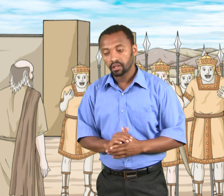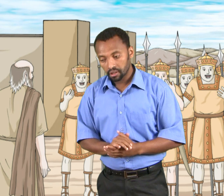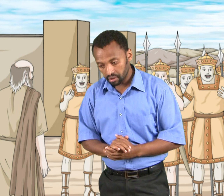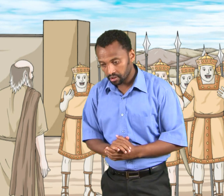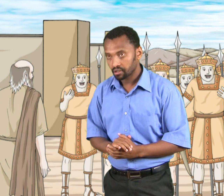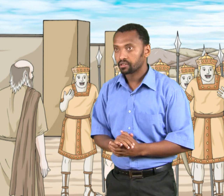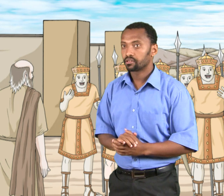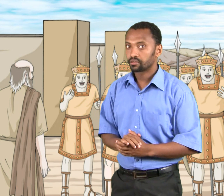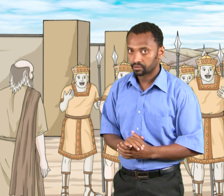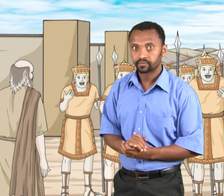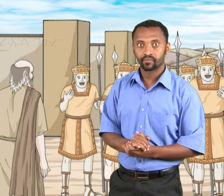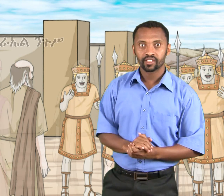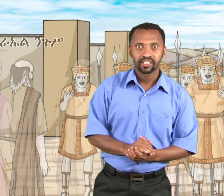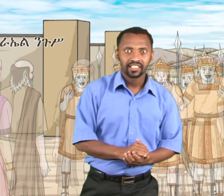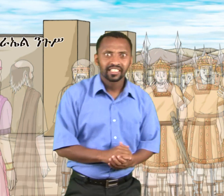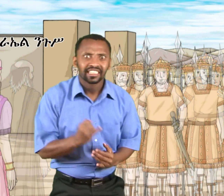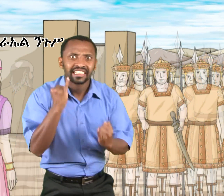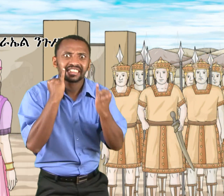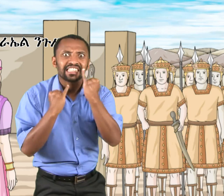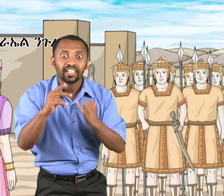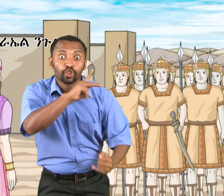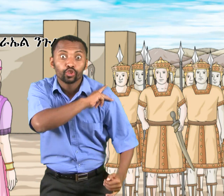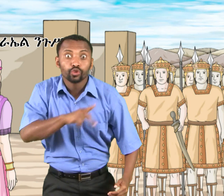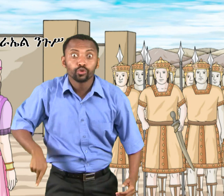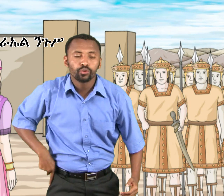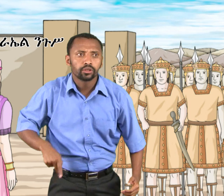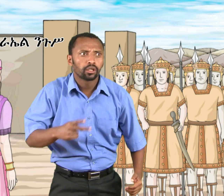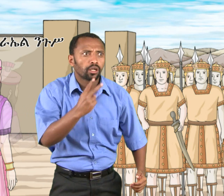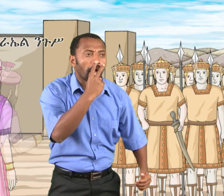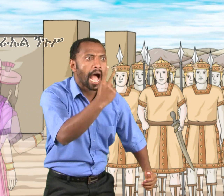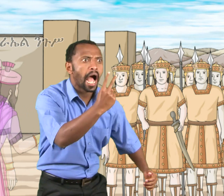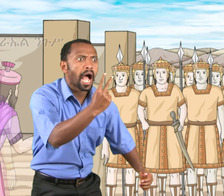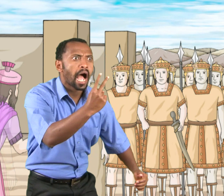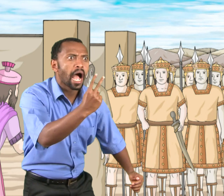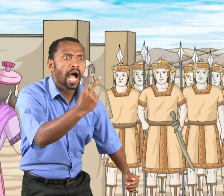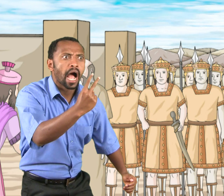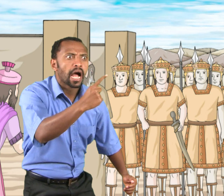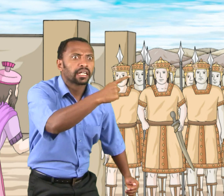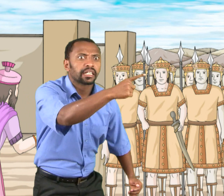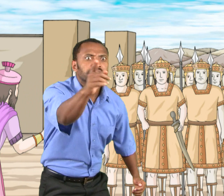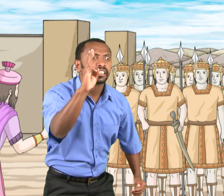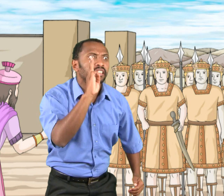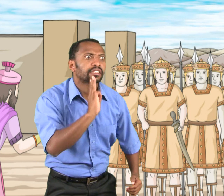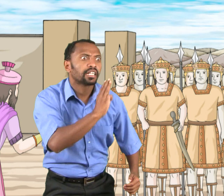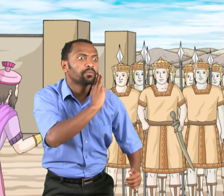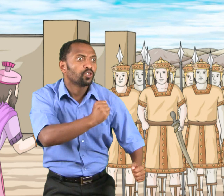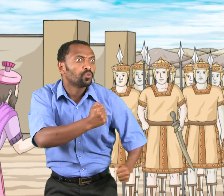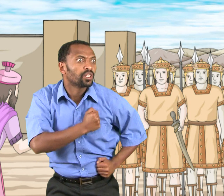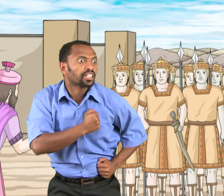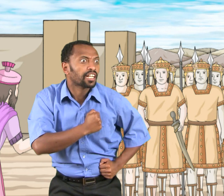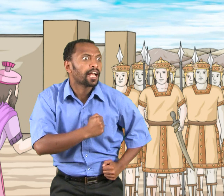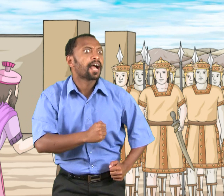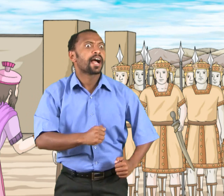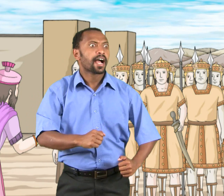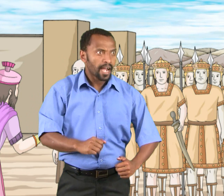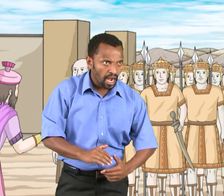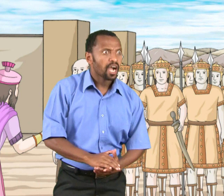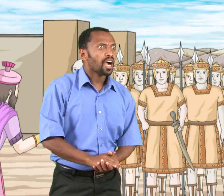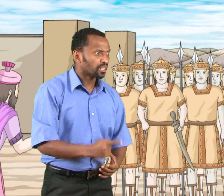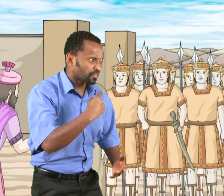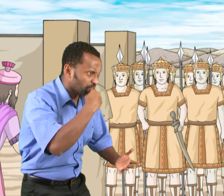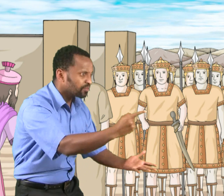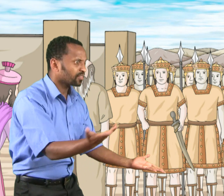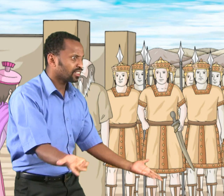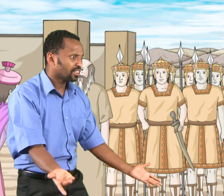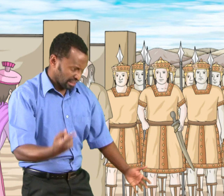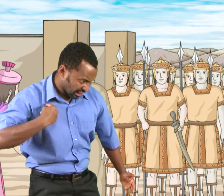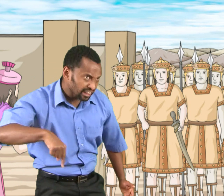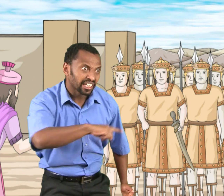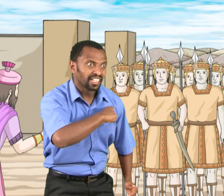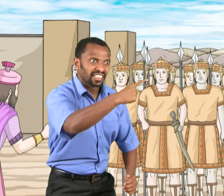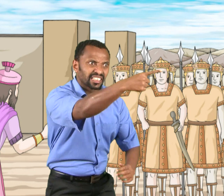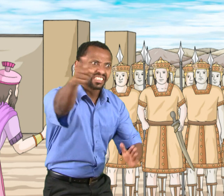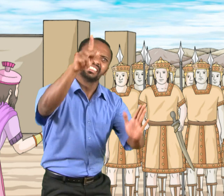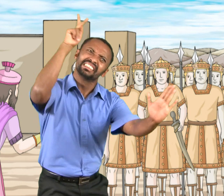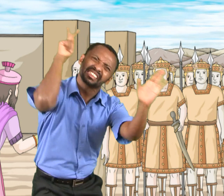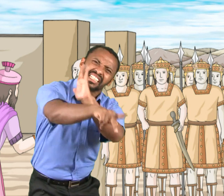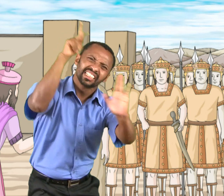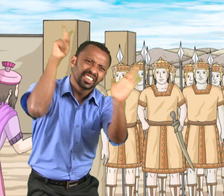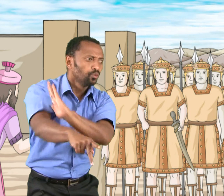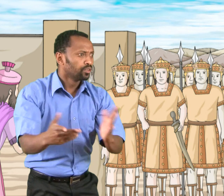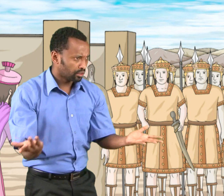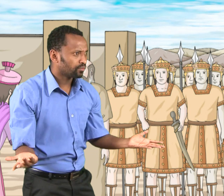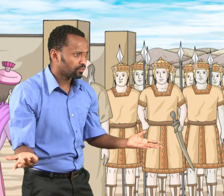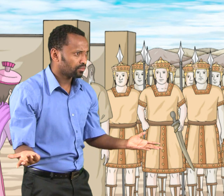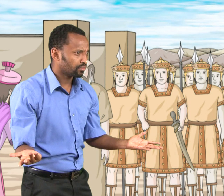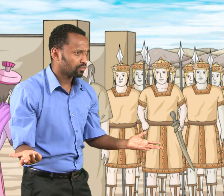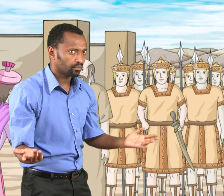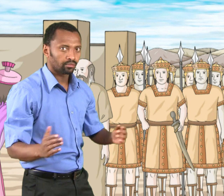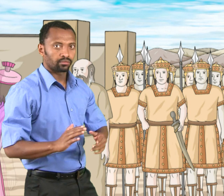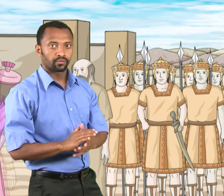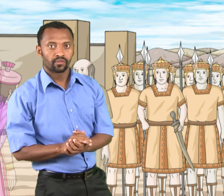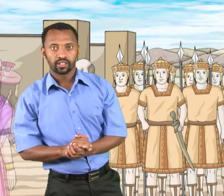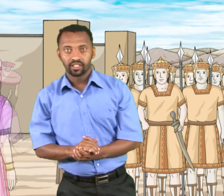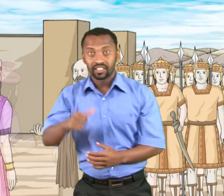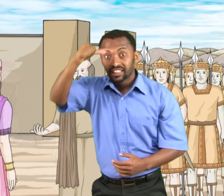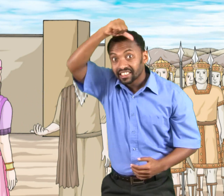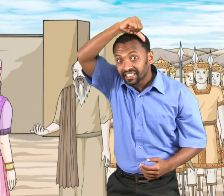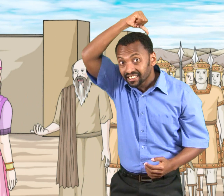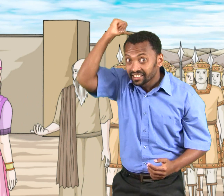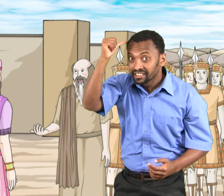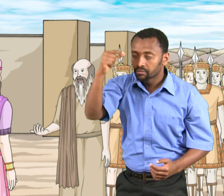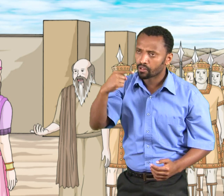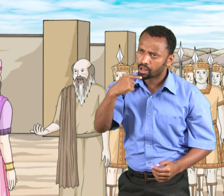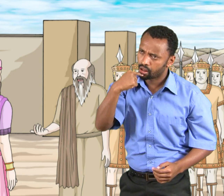And when the king of Israel saw them, he asked Elisha, “My father, shall I kill them? Shall I kill them?”